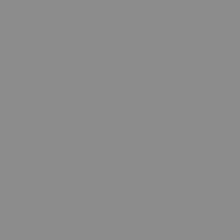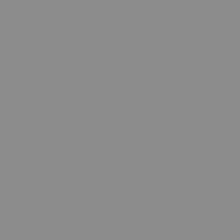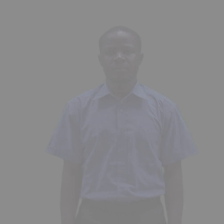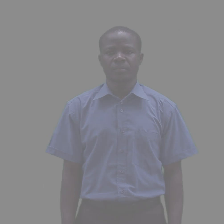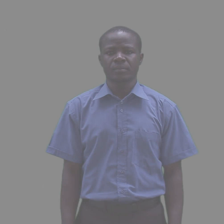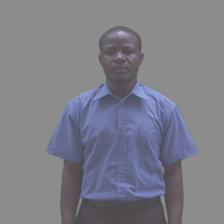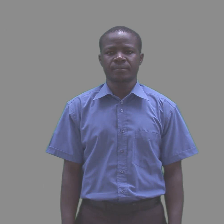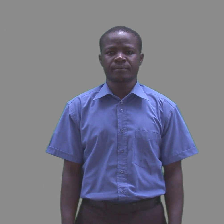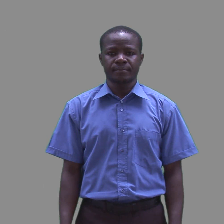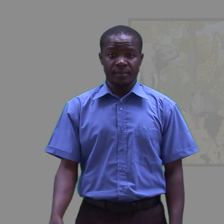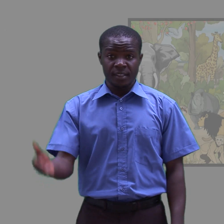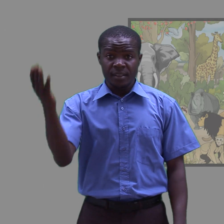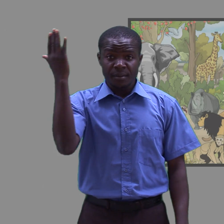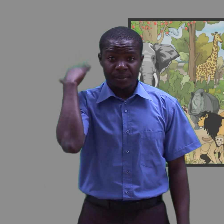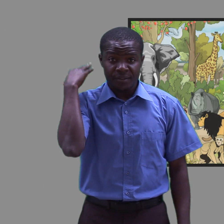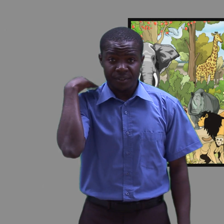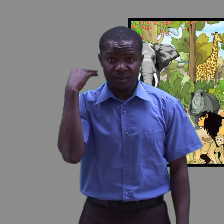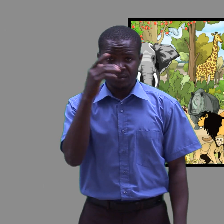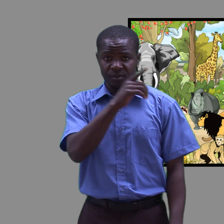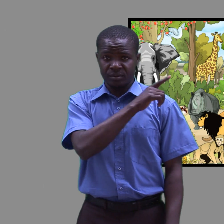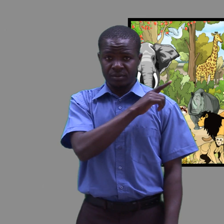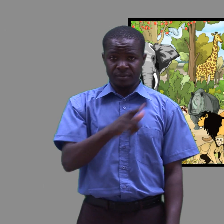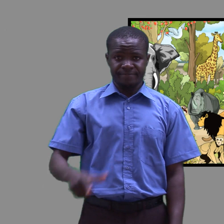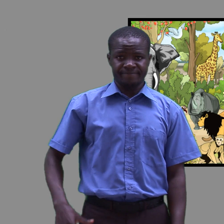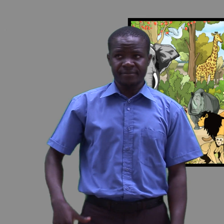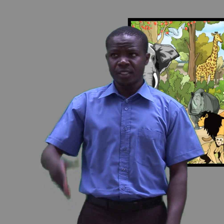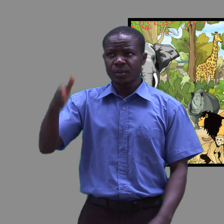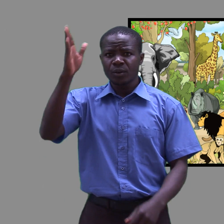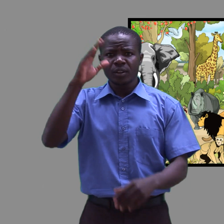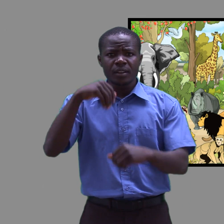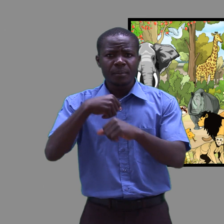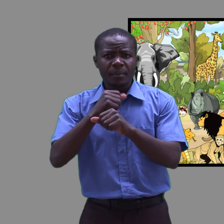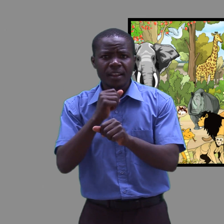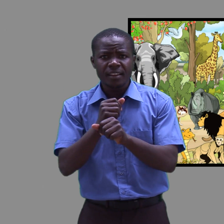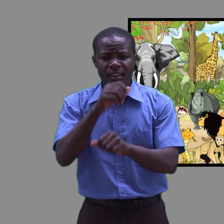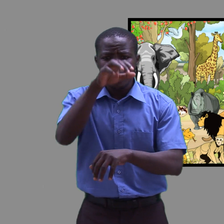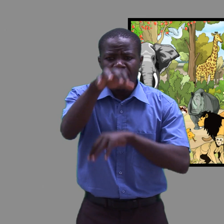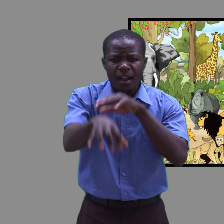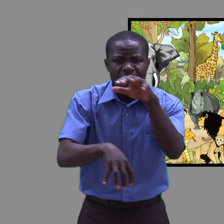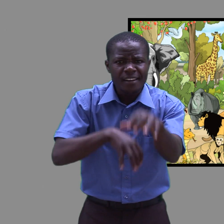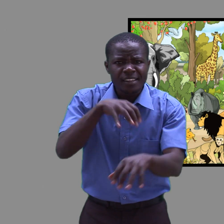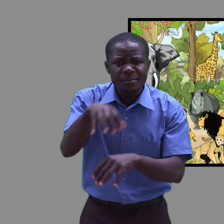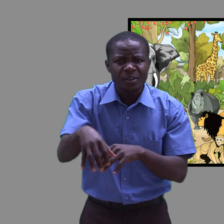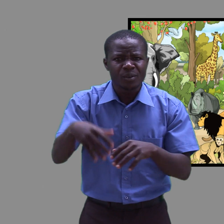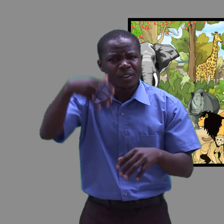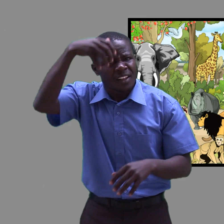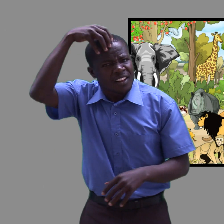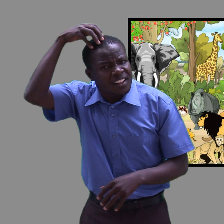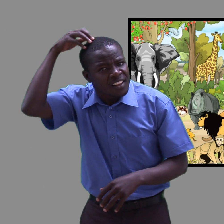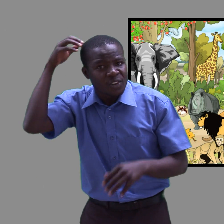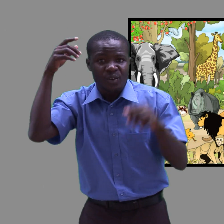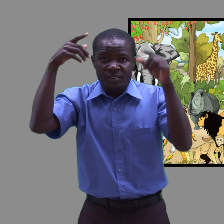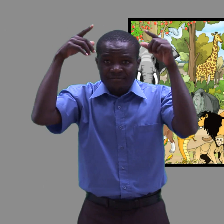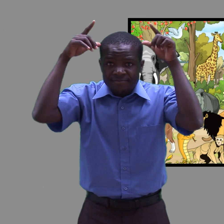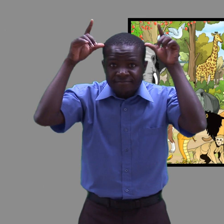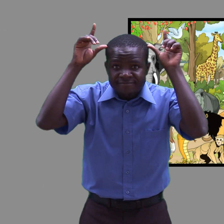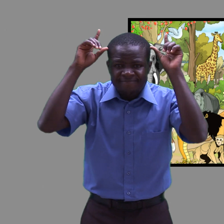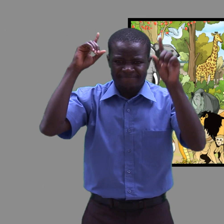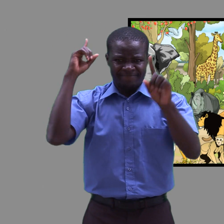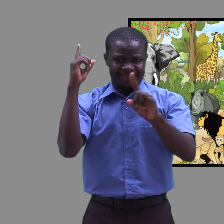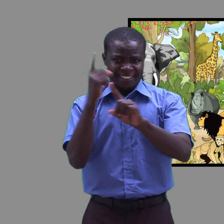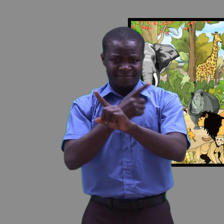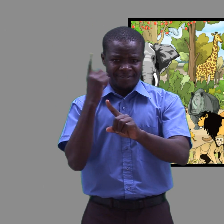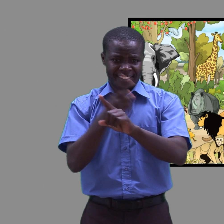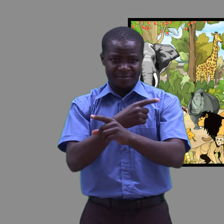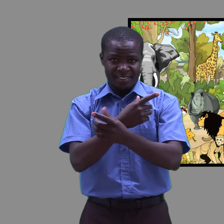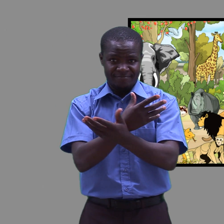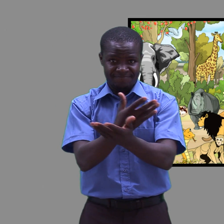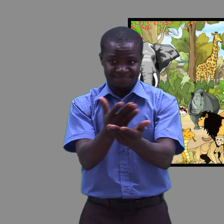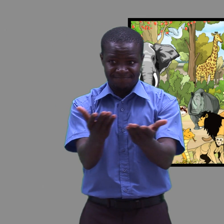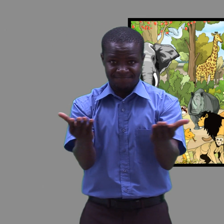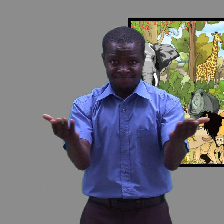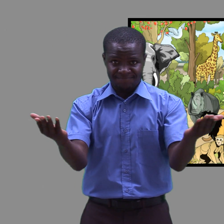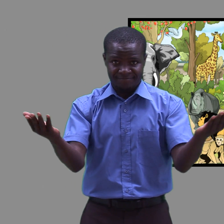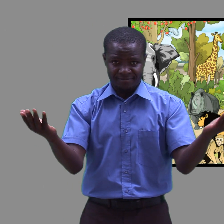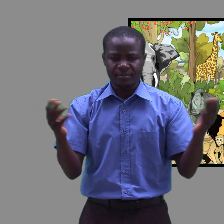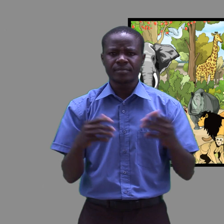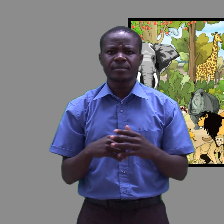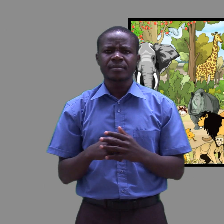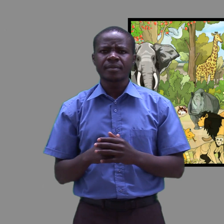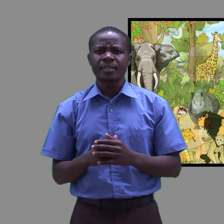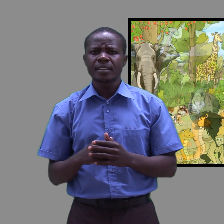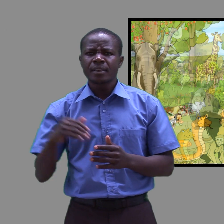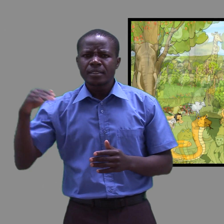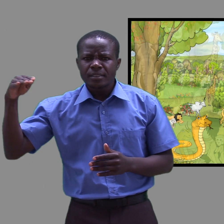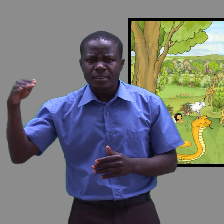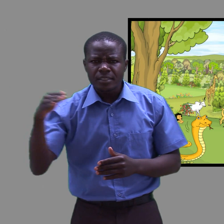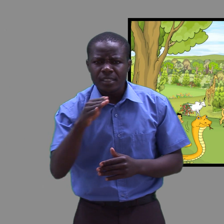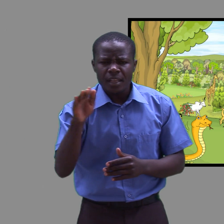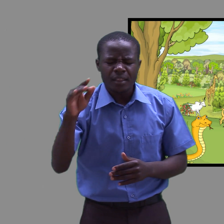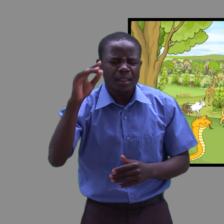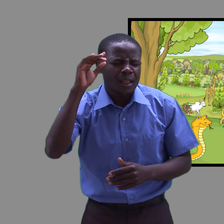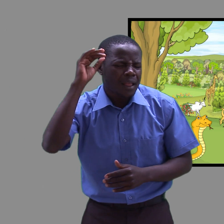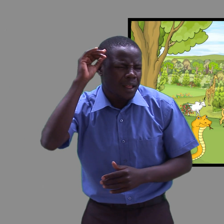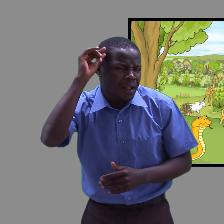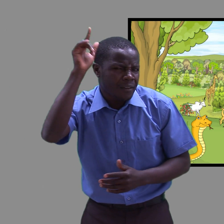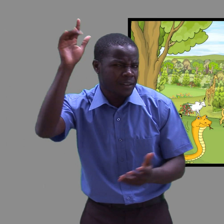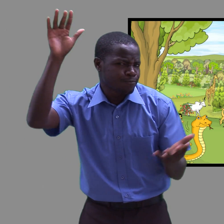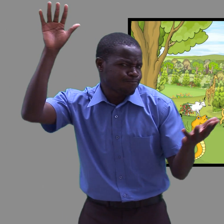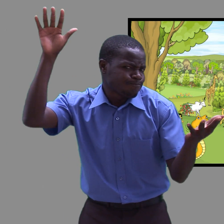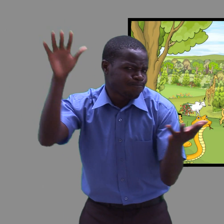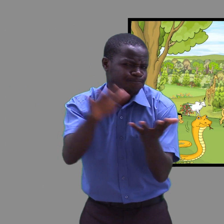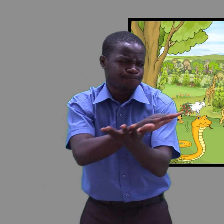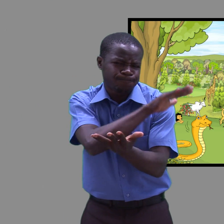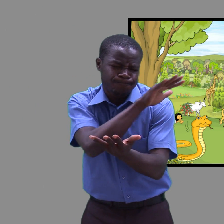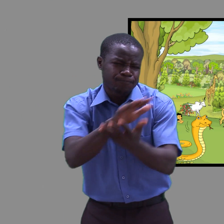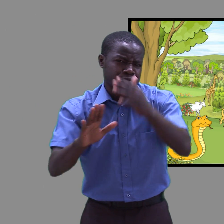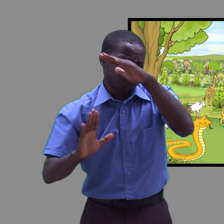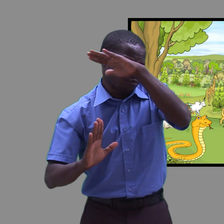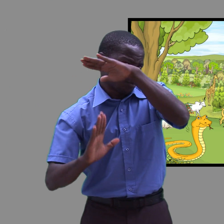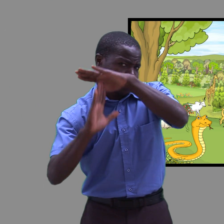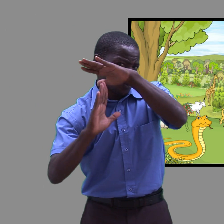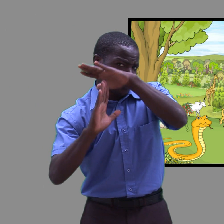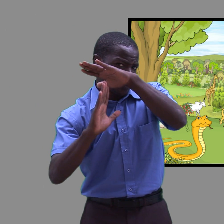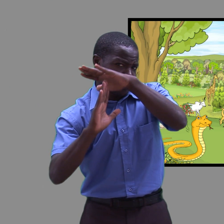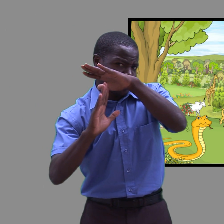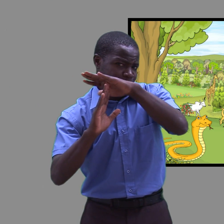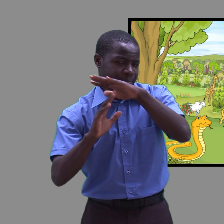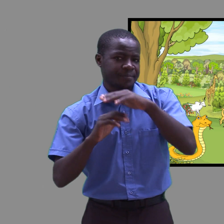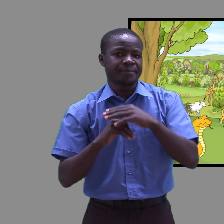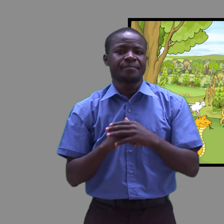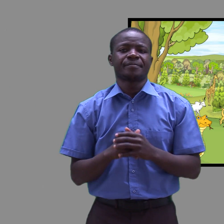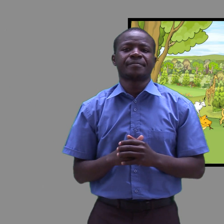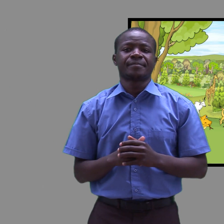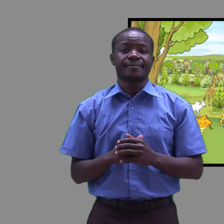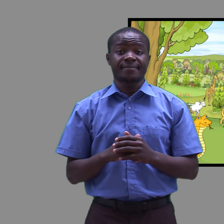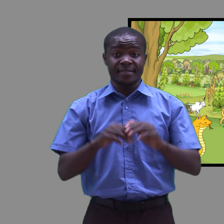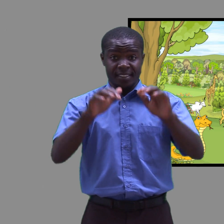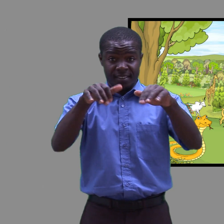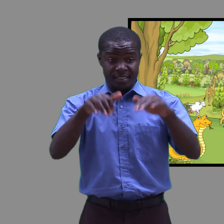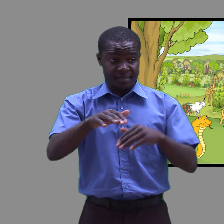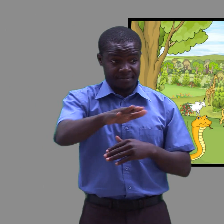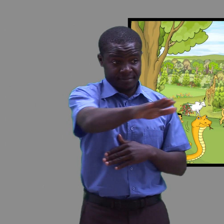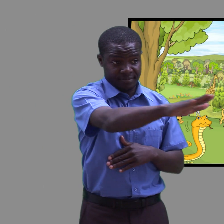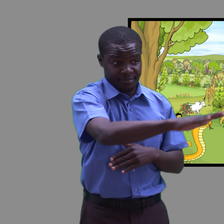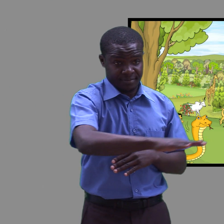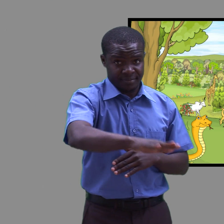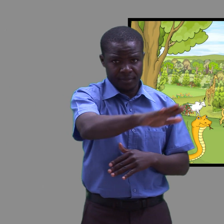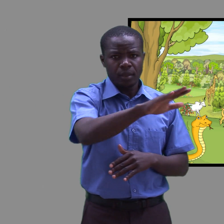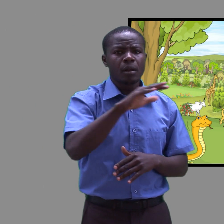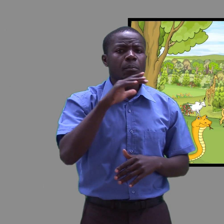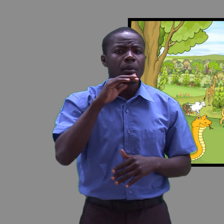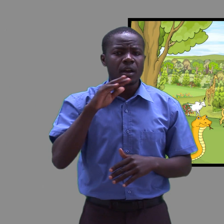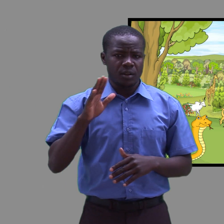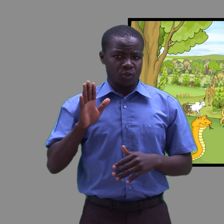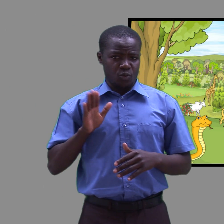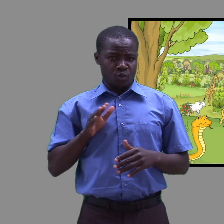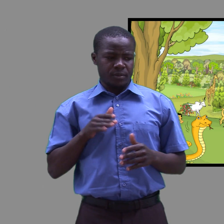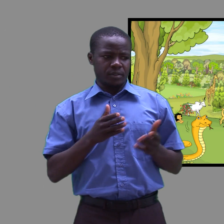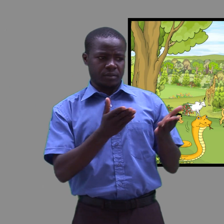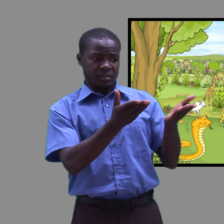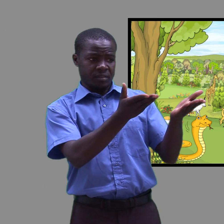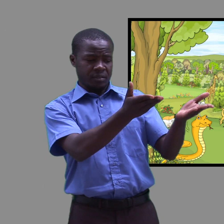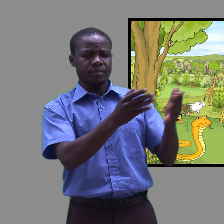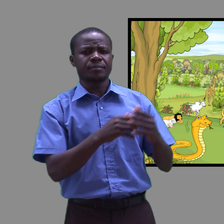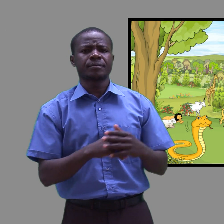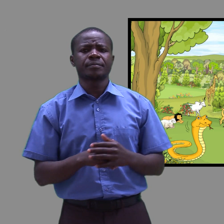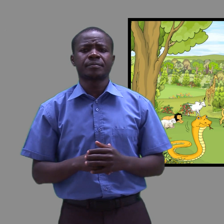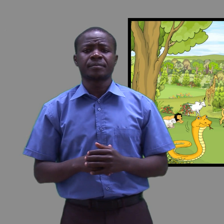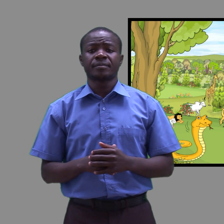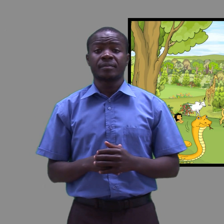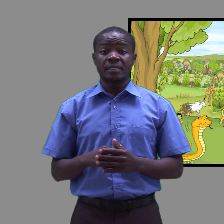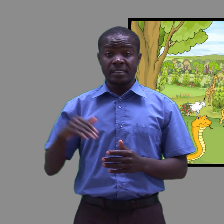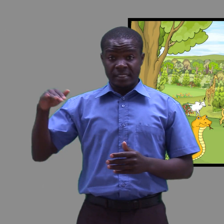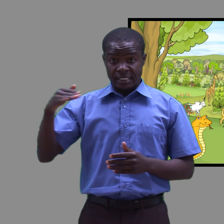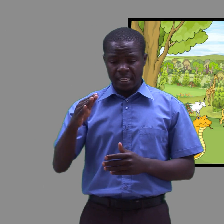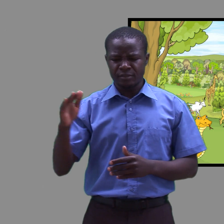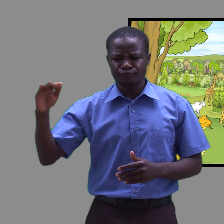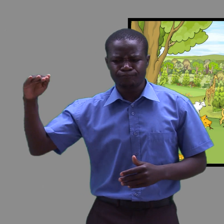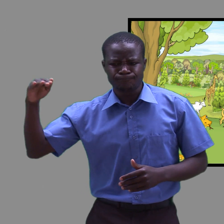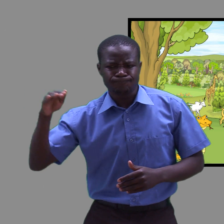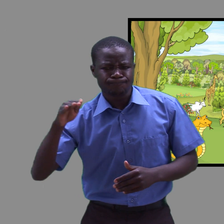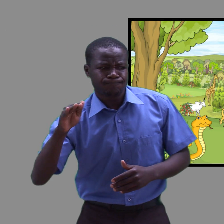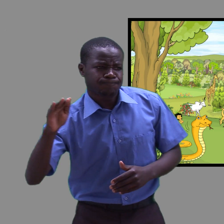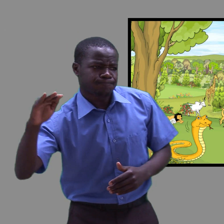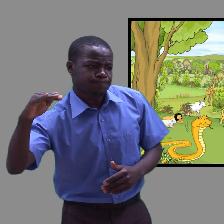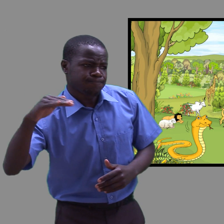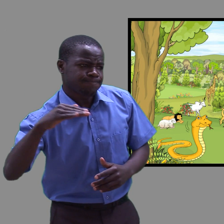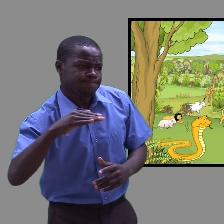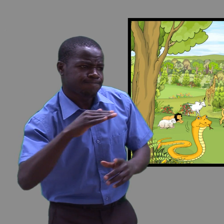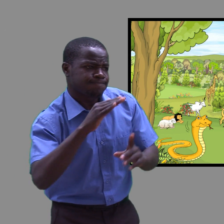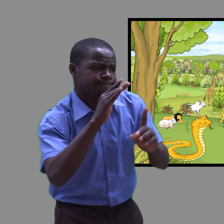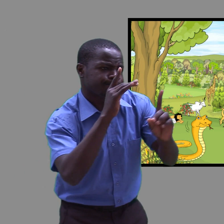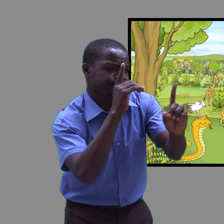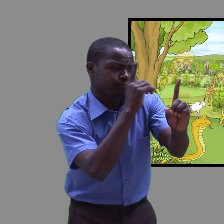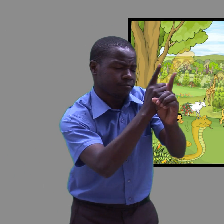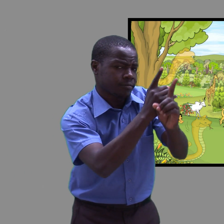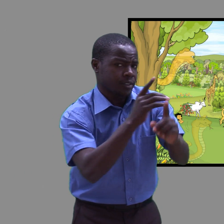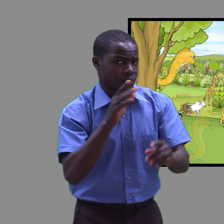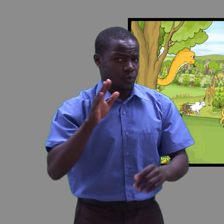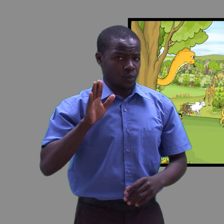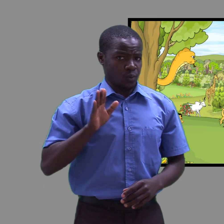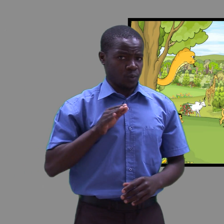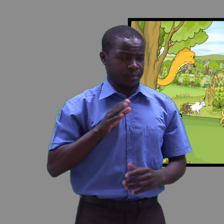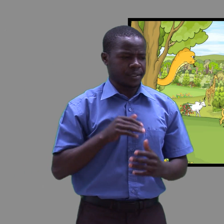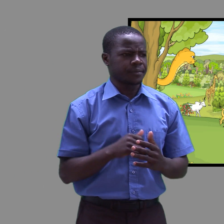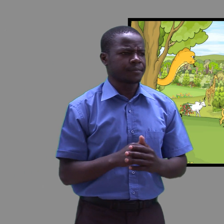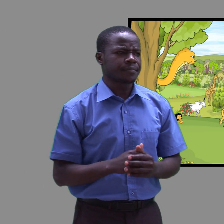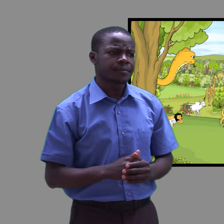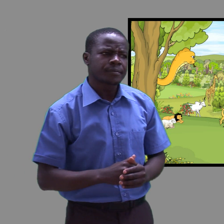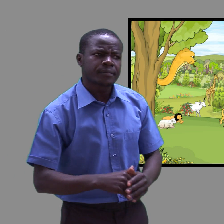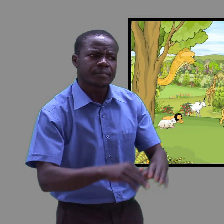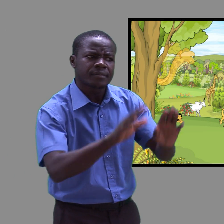Now the serpent was more crafty than any beast of the field that the LORD God had made.